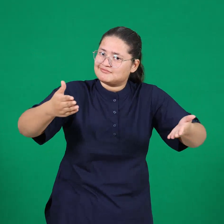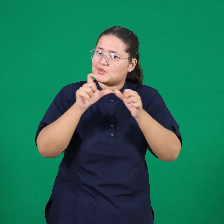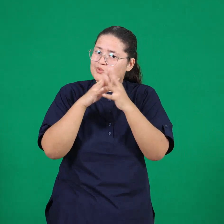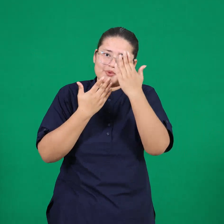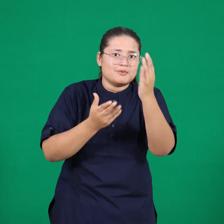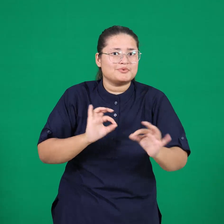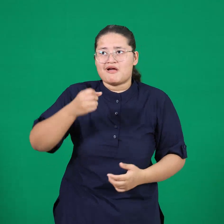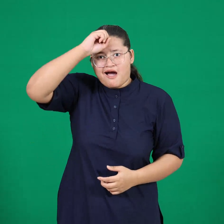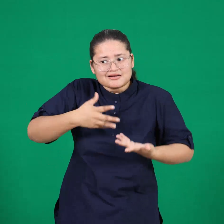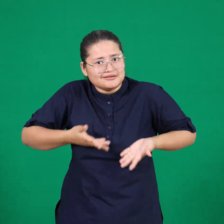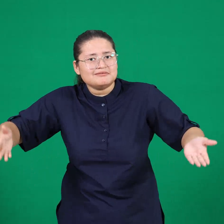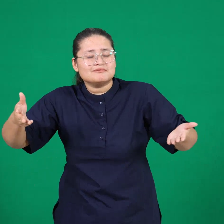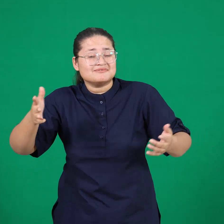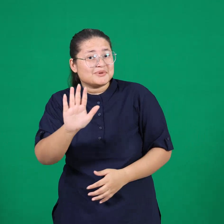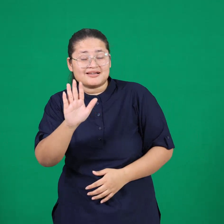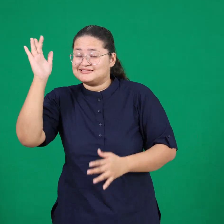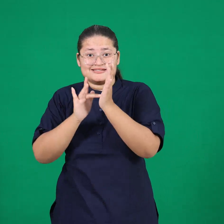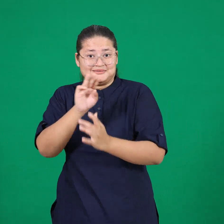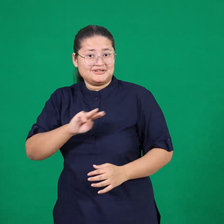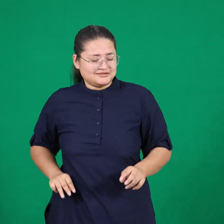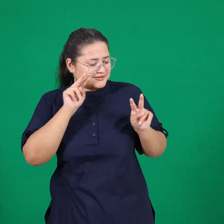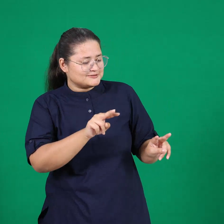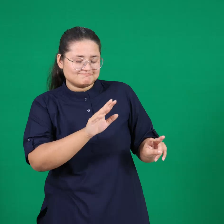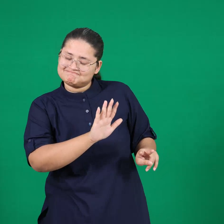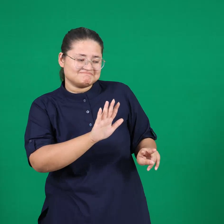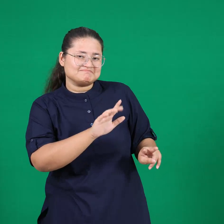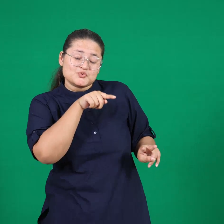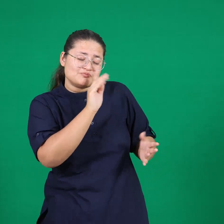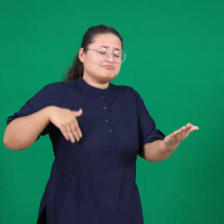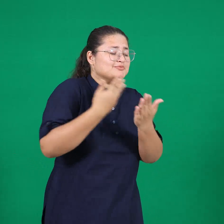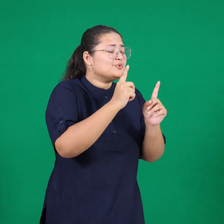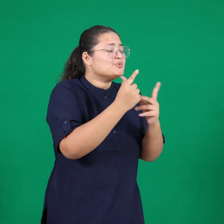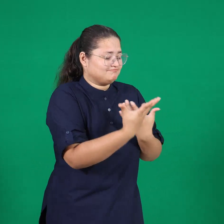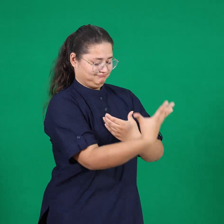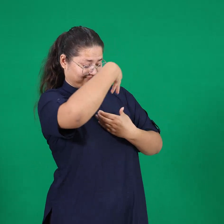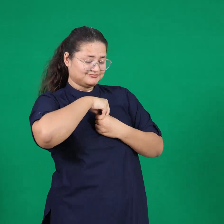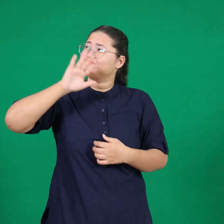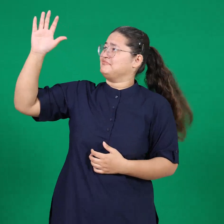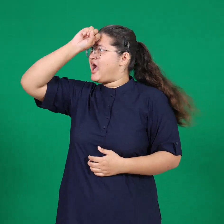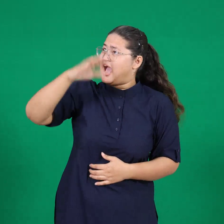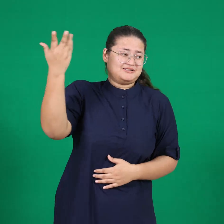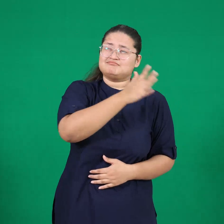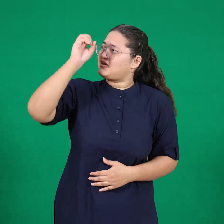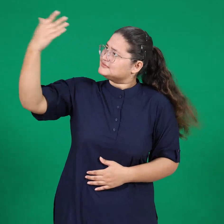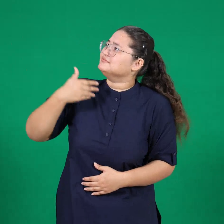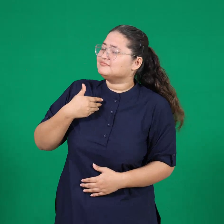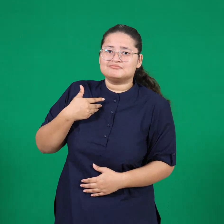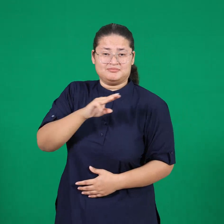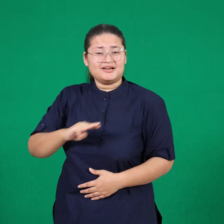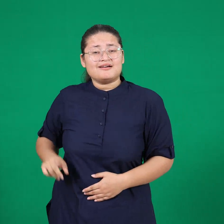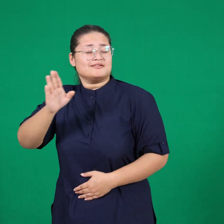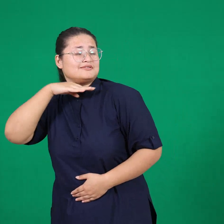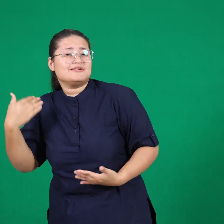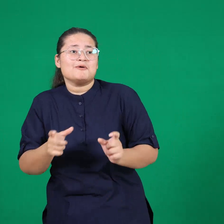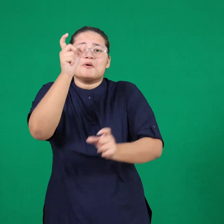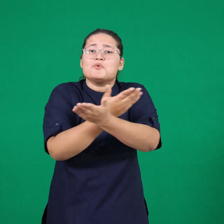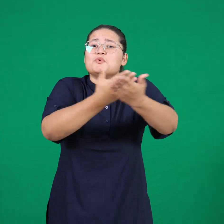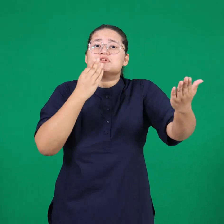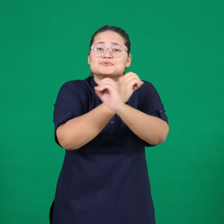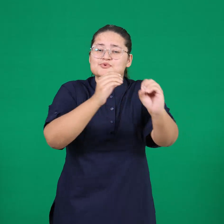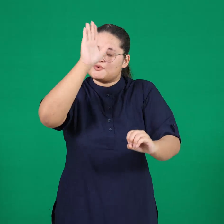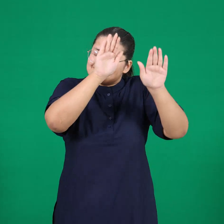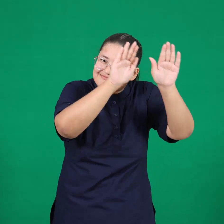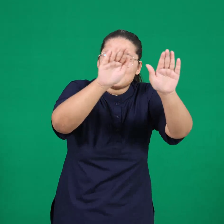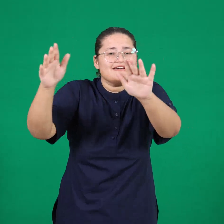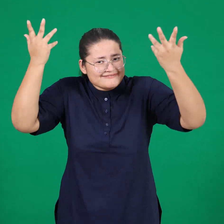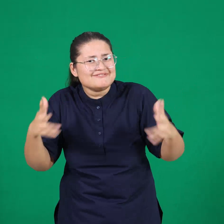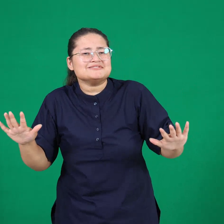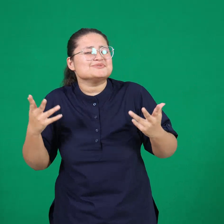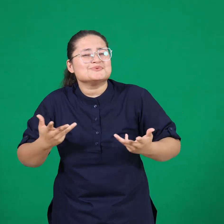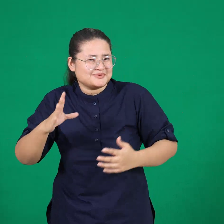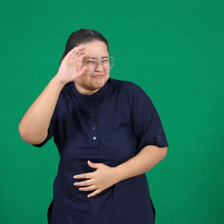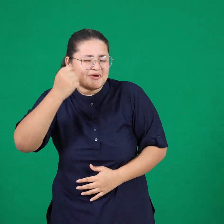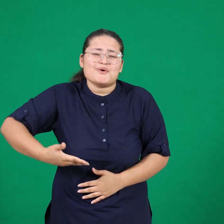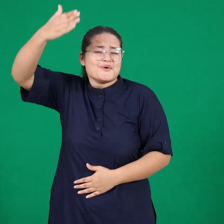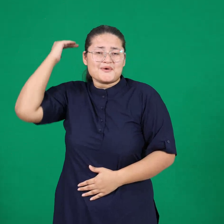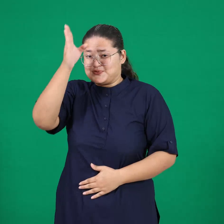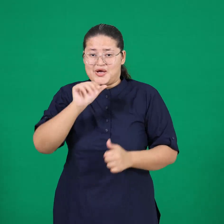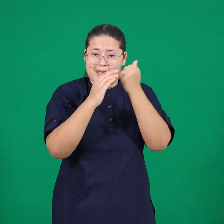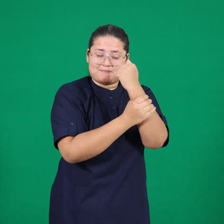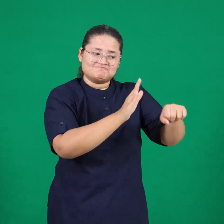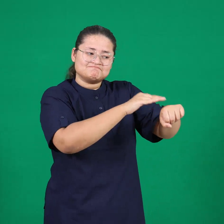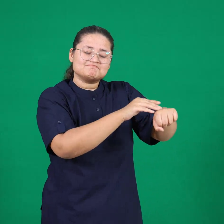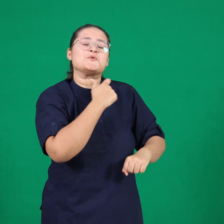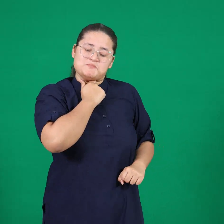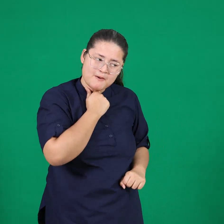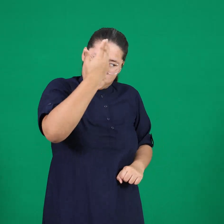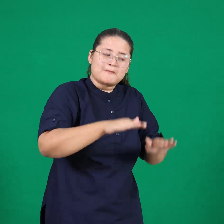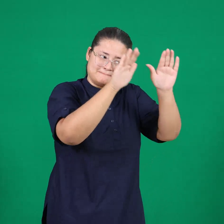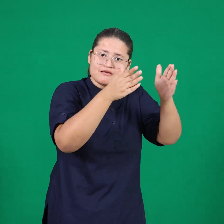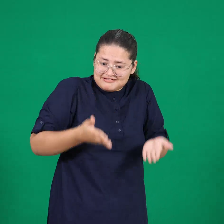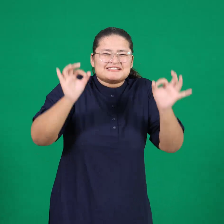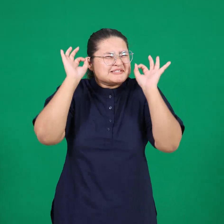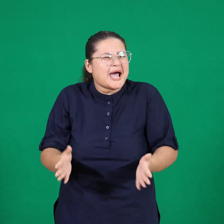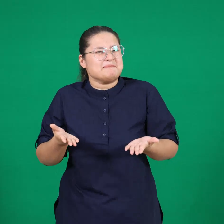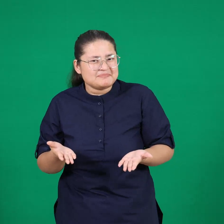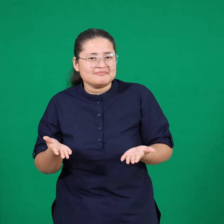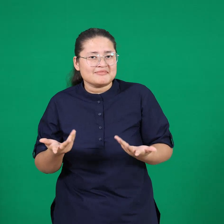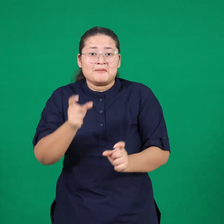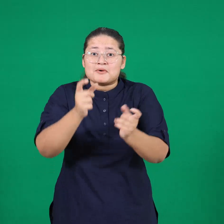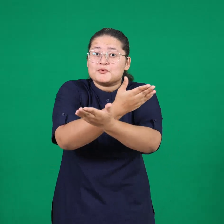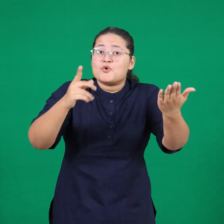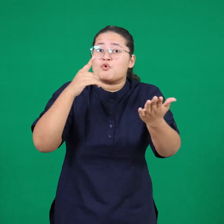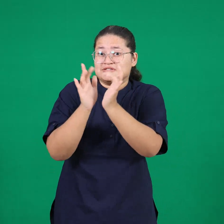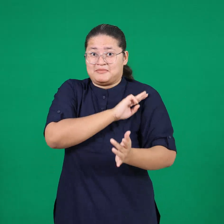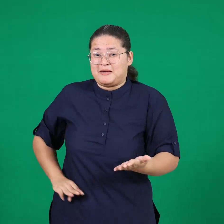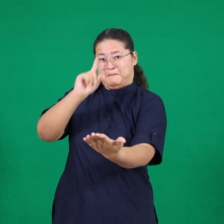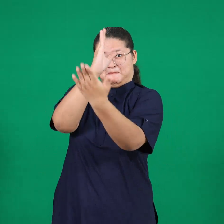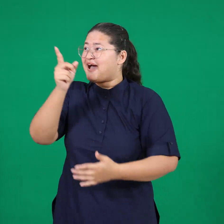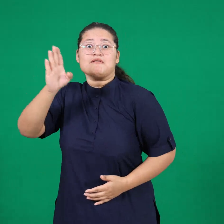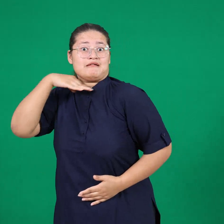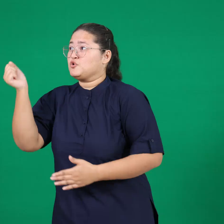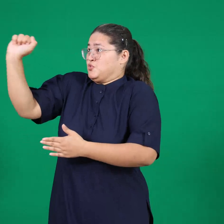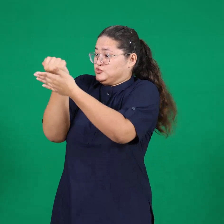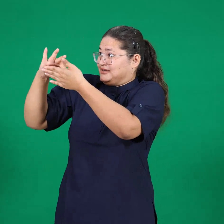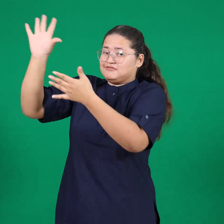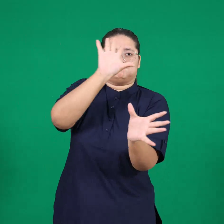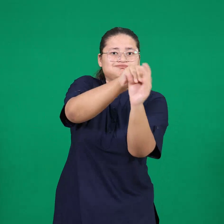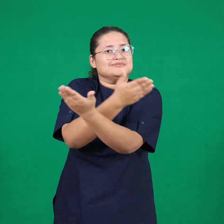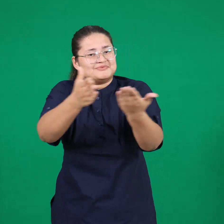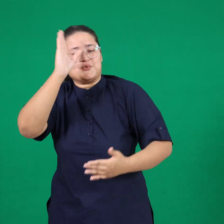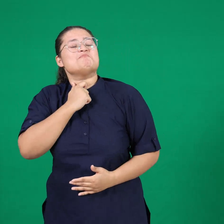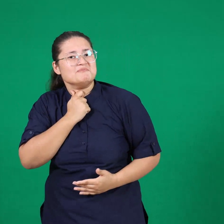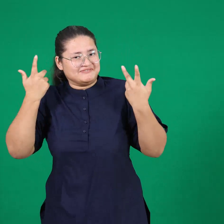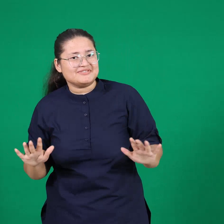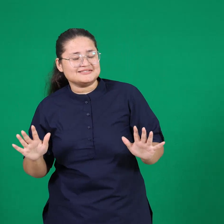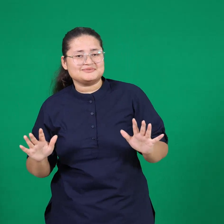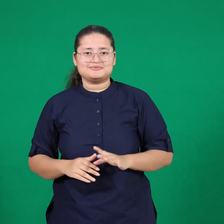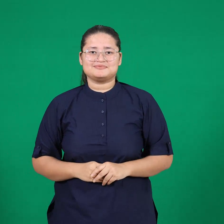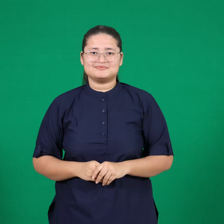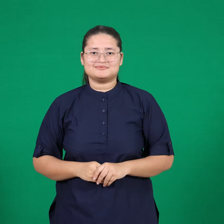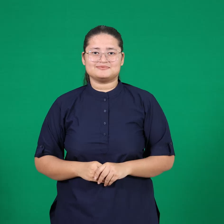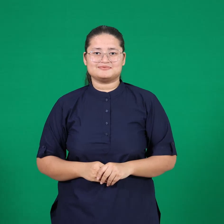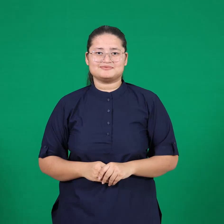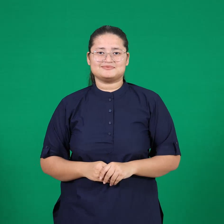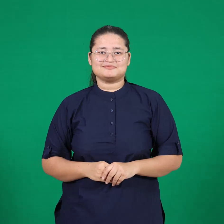He redeemed us in order that the blessing promised to Abraham would come to the Gentiles in Christ Jesus, so that by faith we might receive the promise of the Spirit.